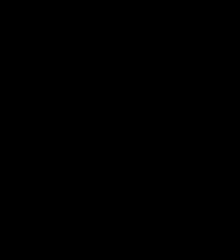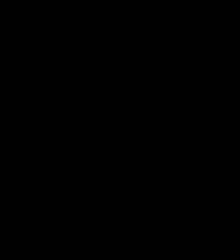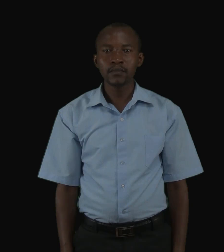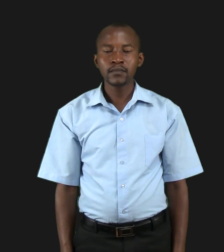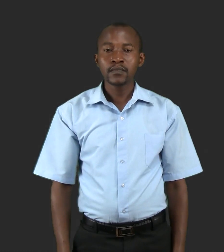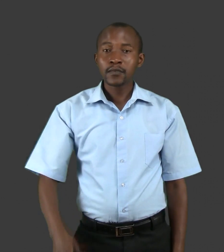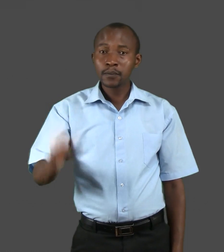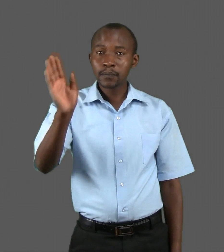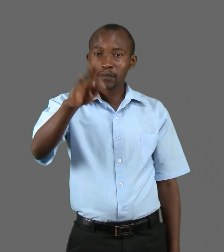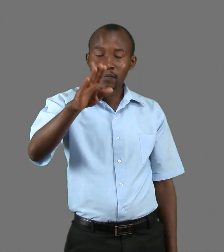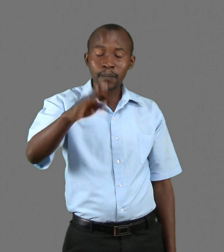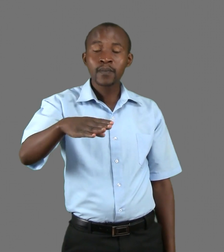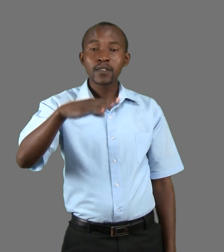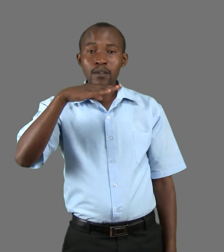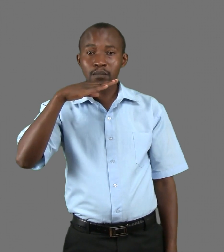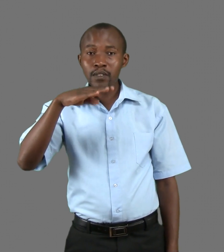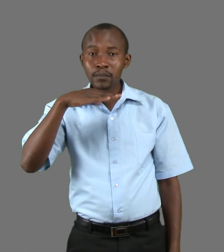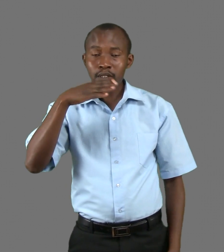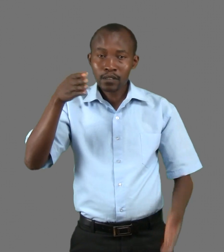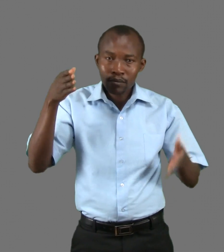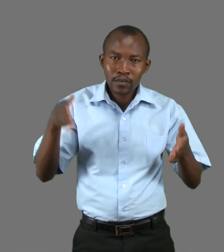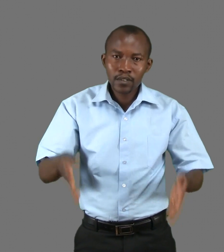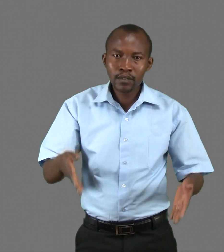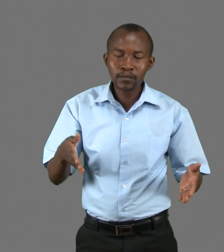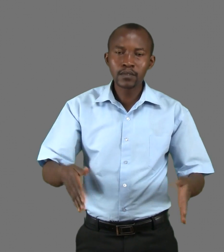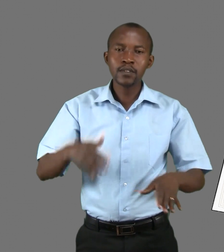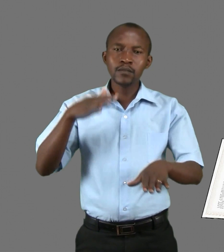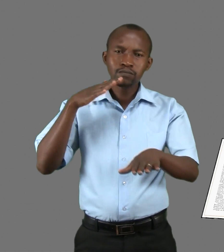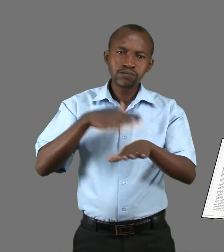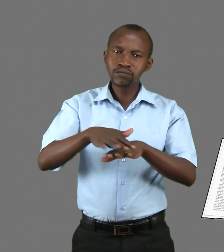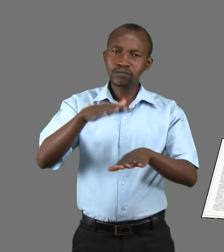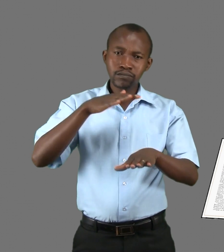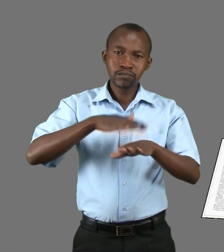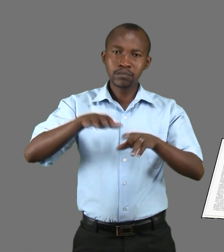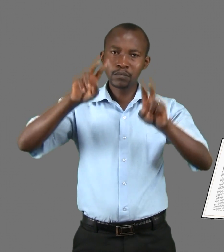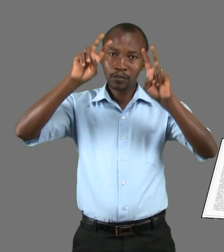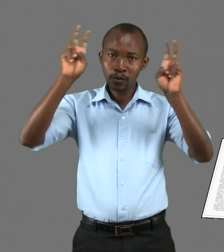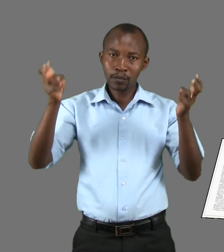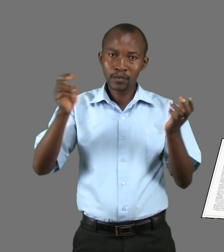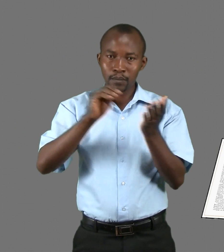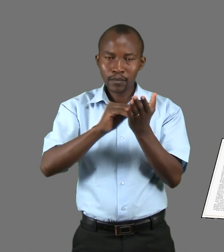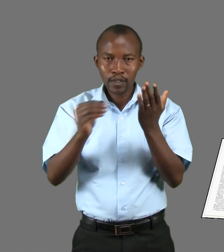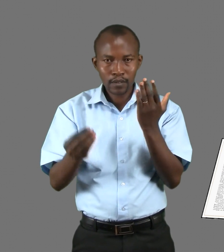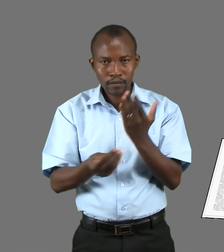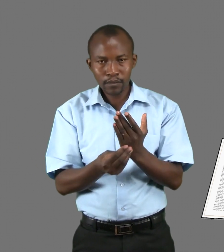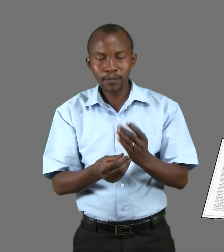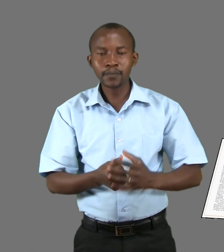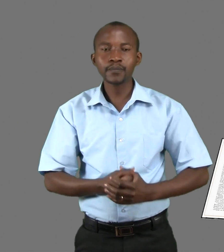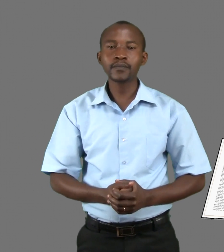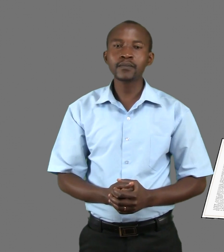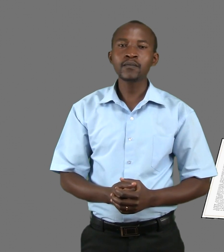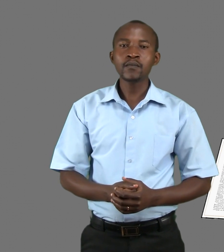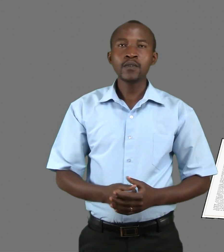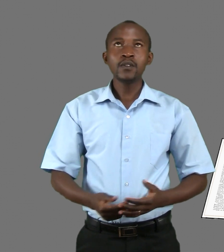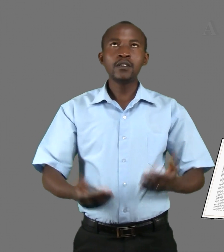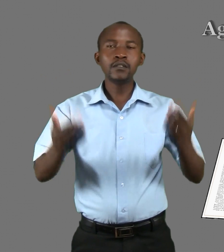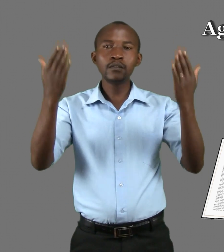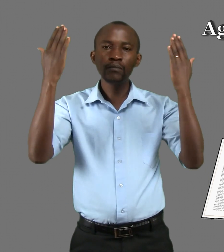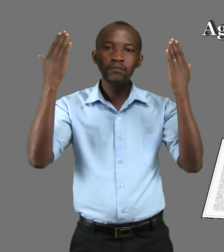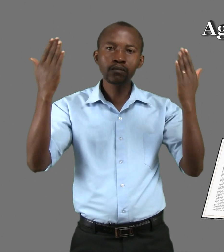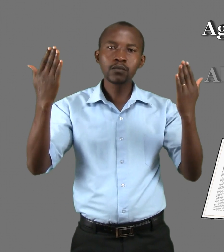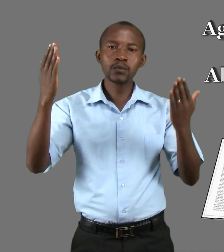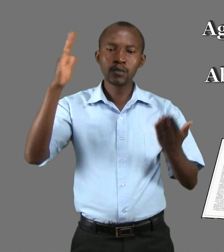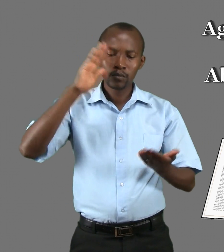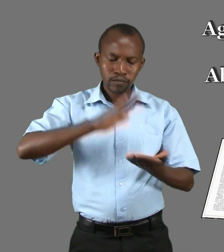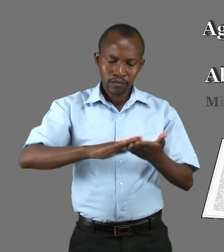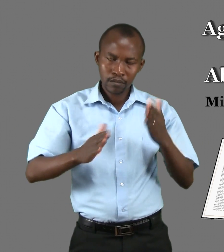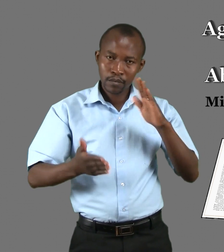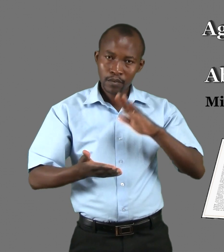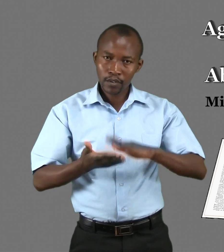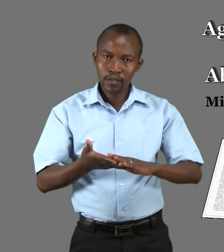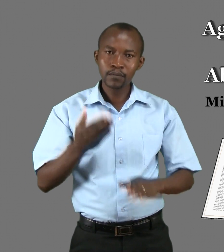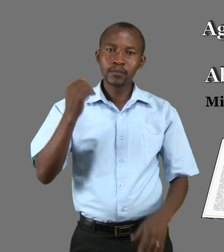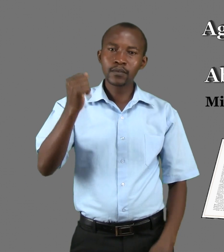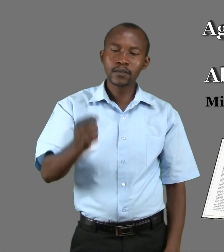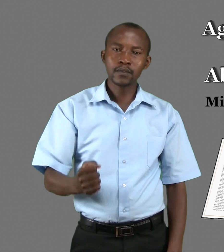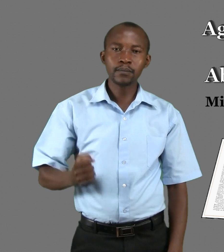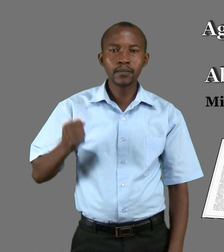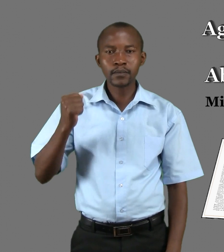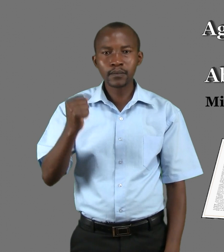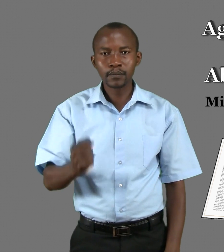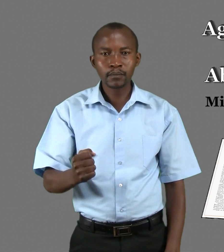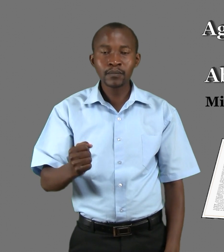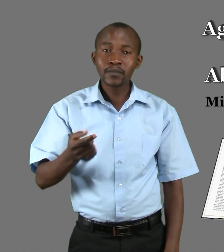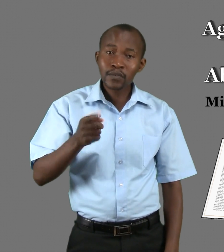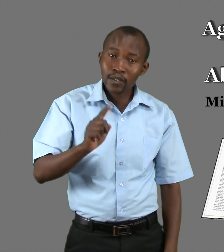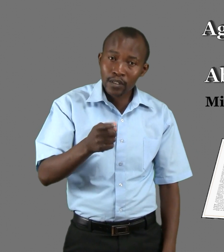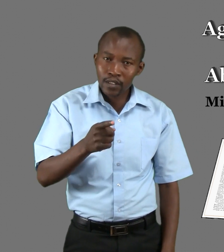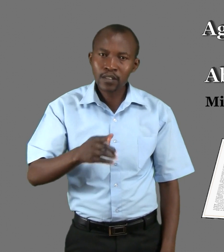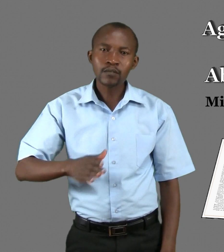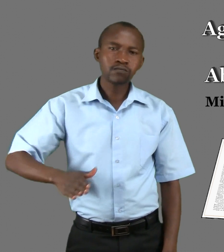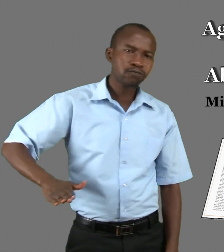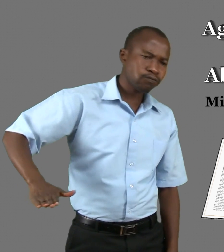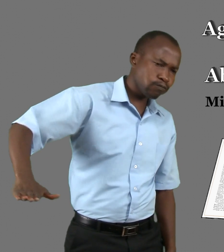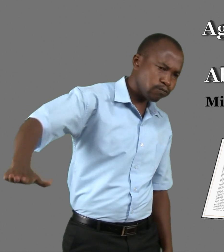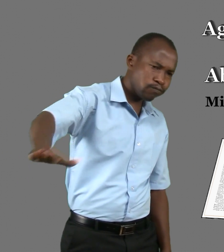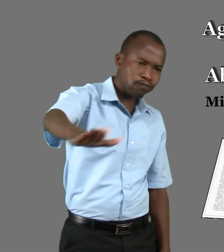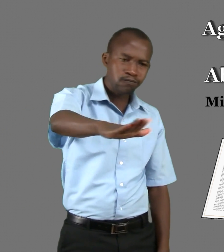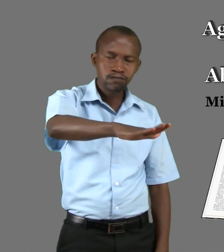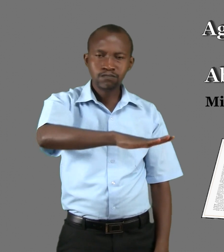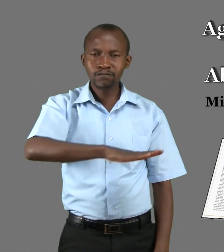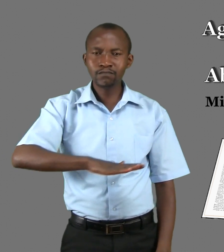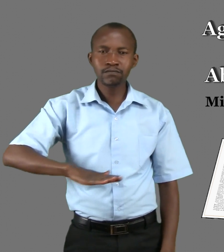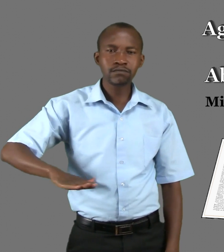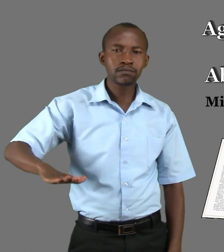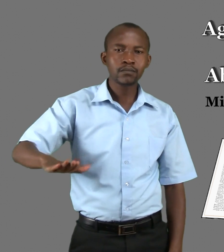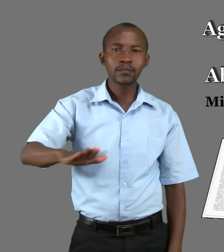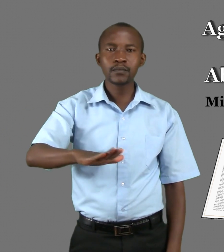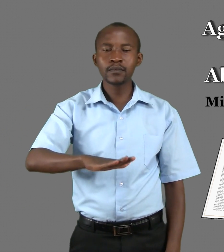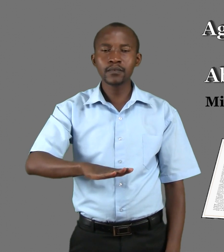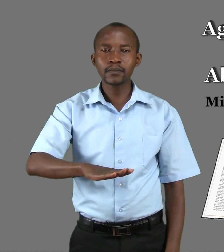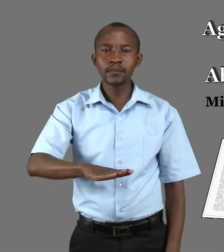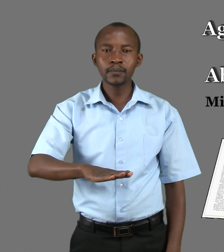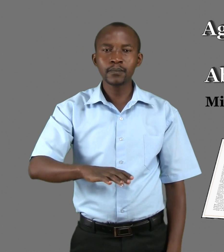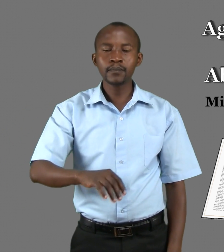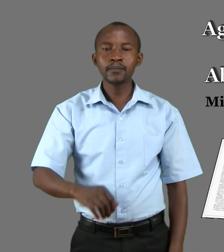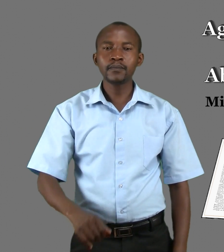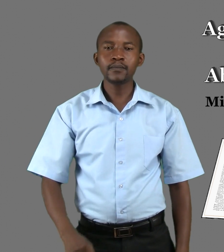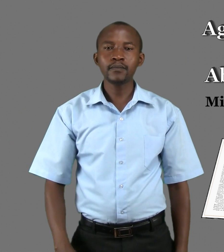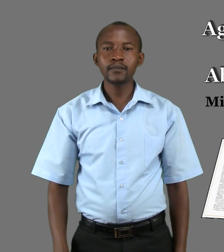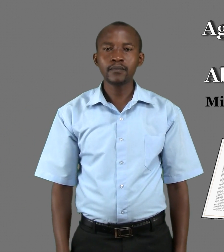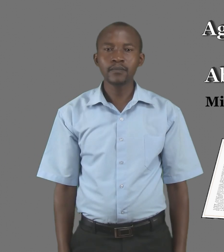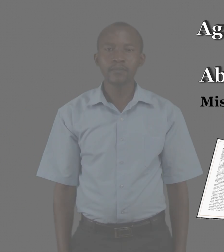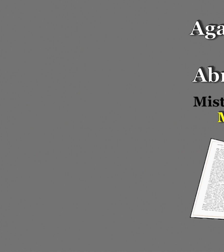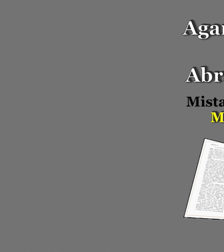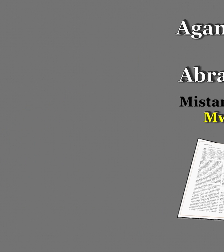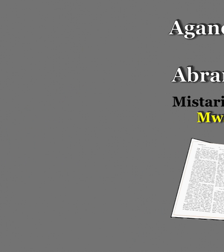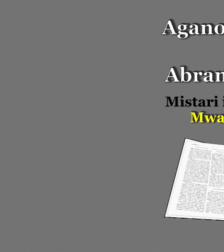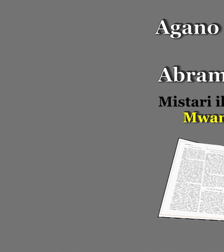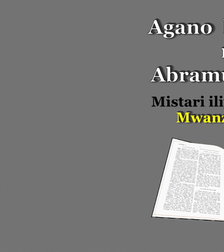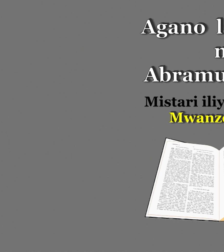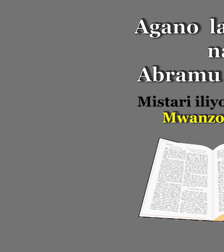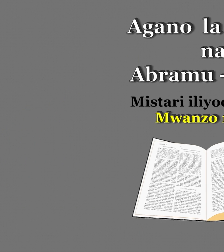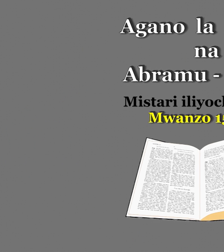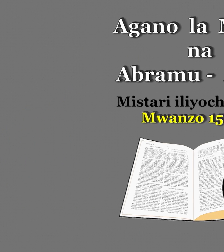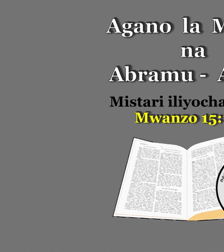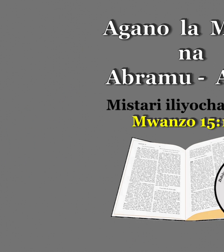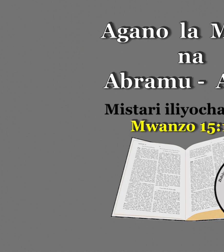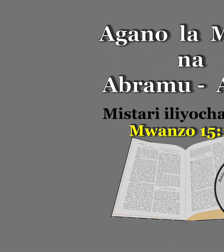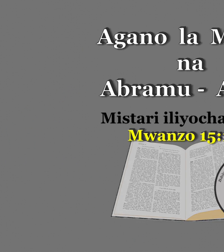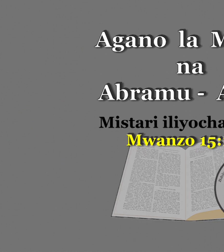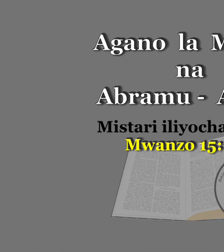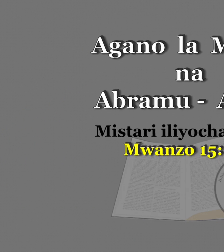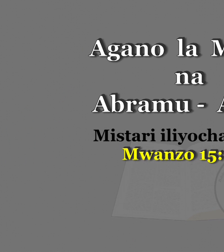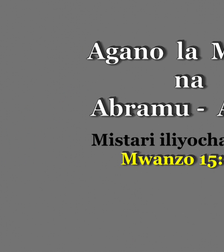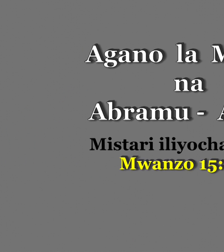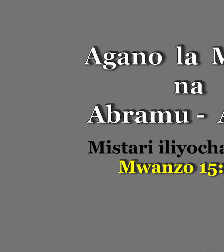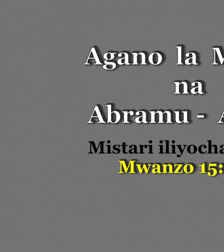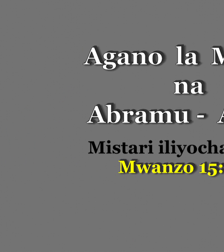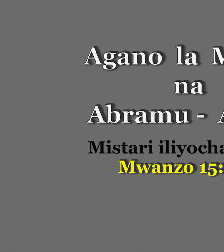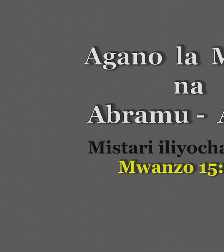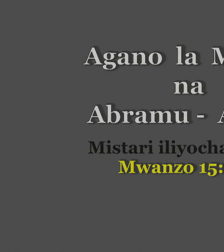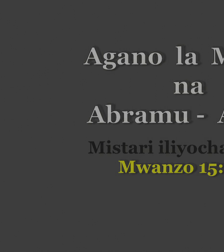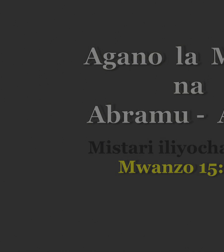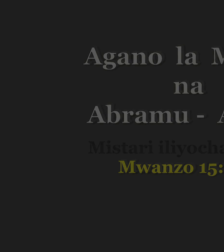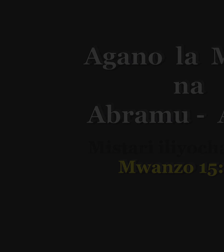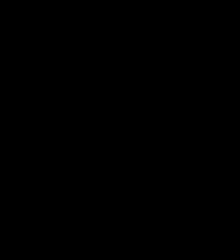The Lord's covenant with Abram - land